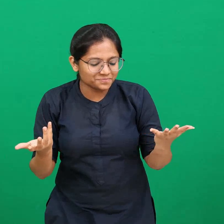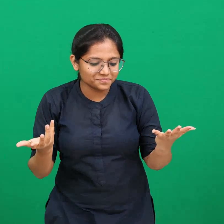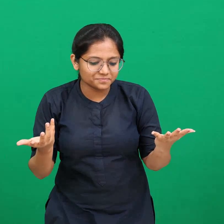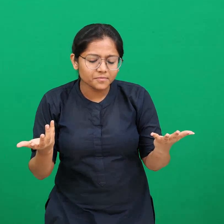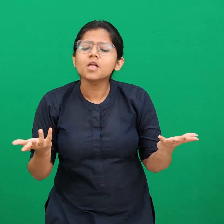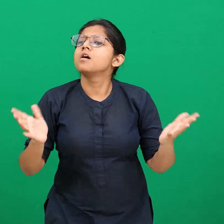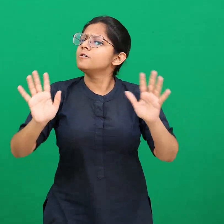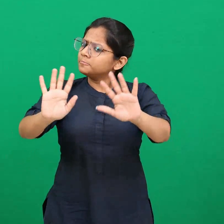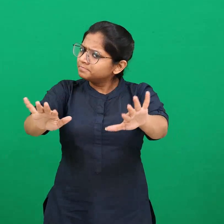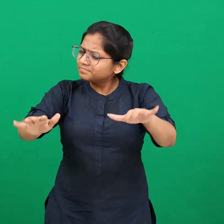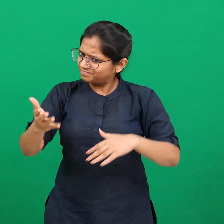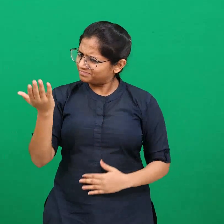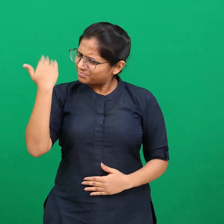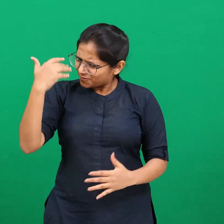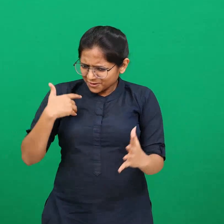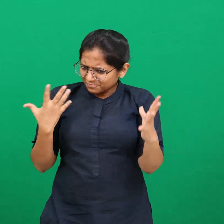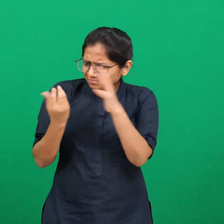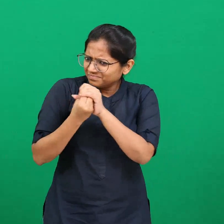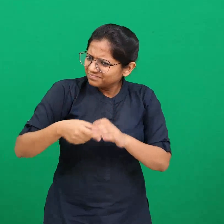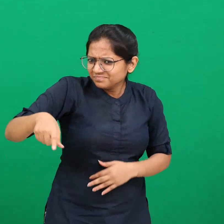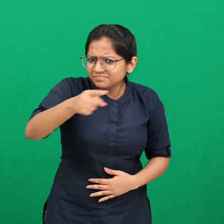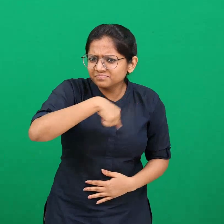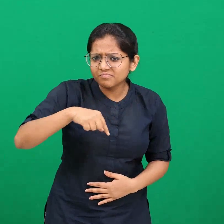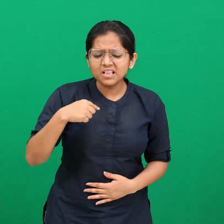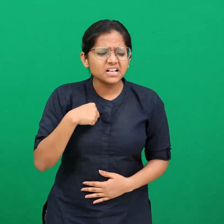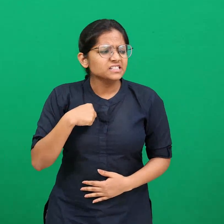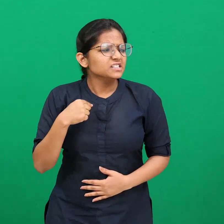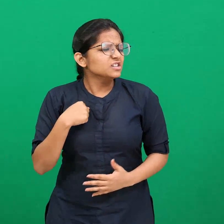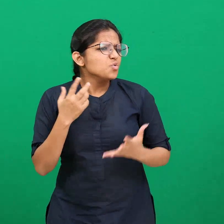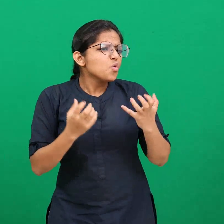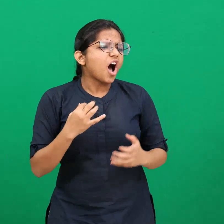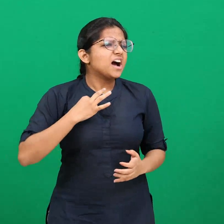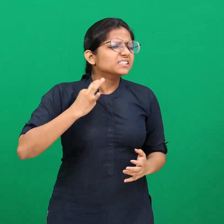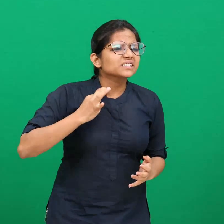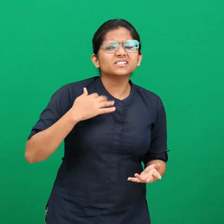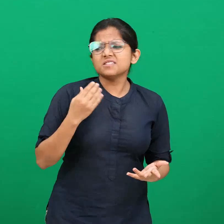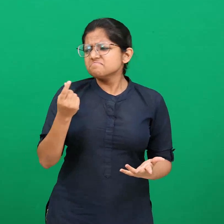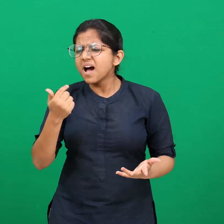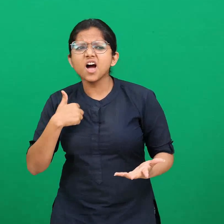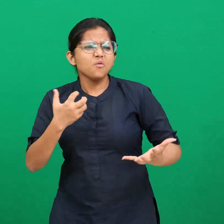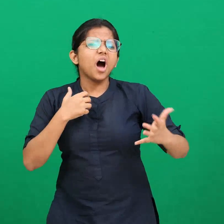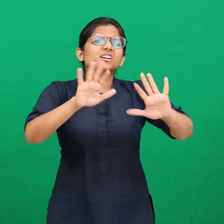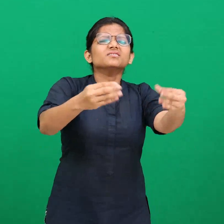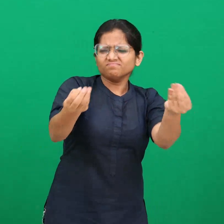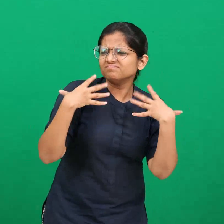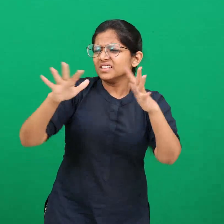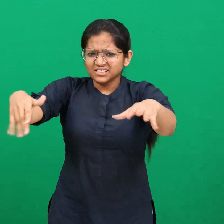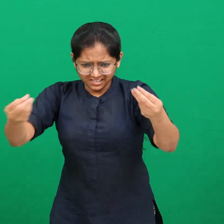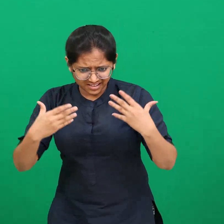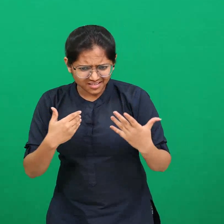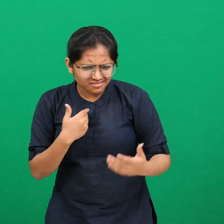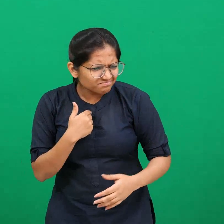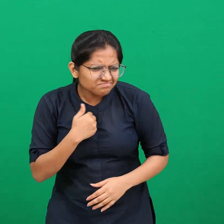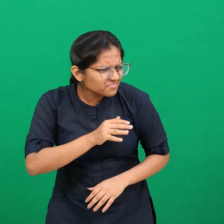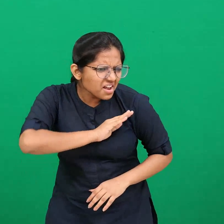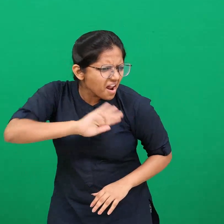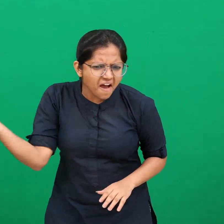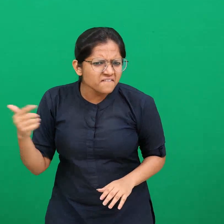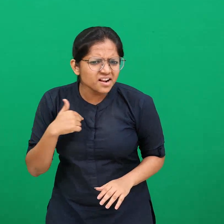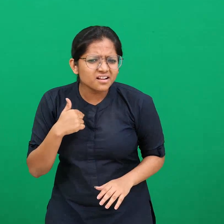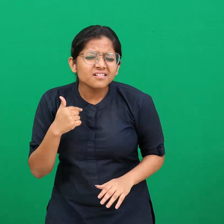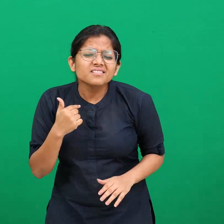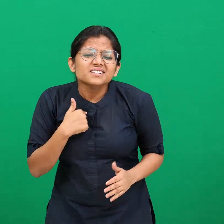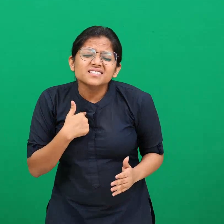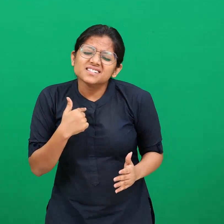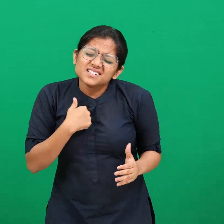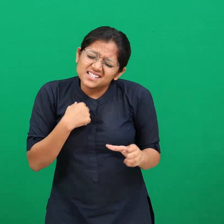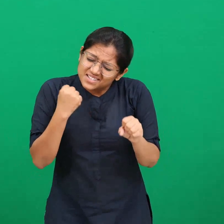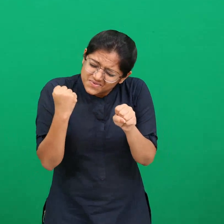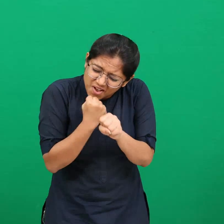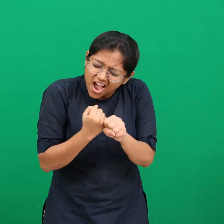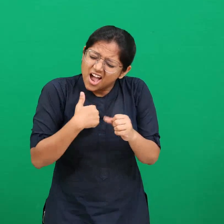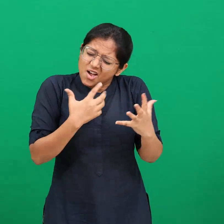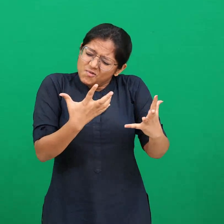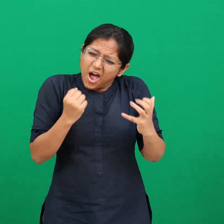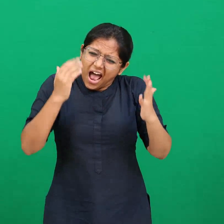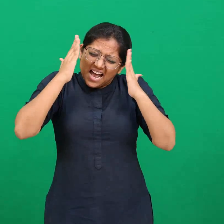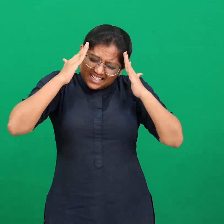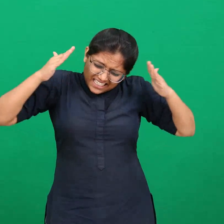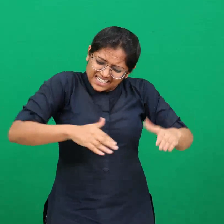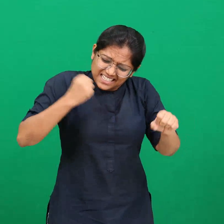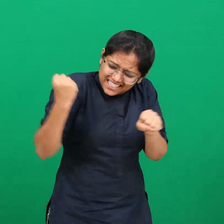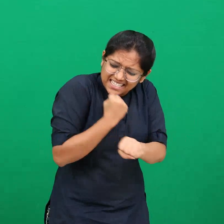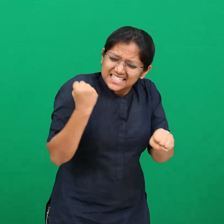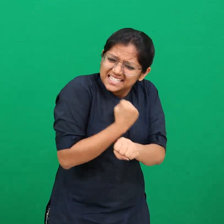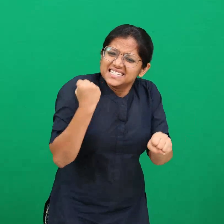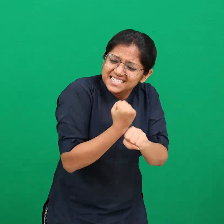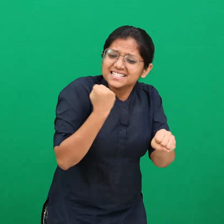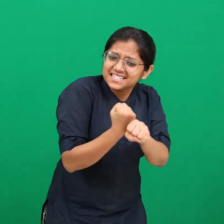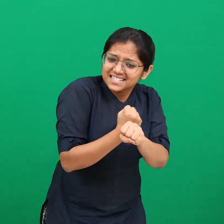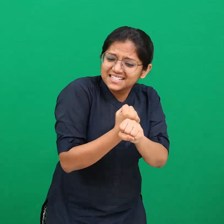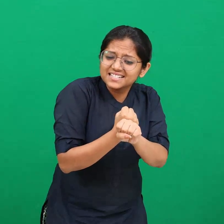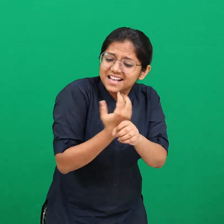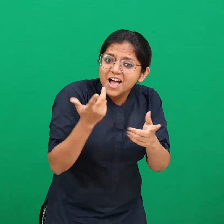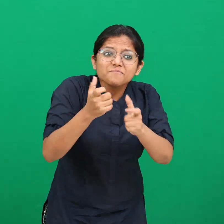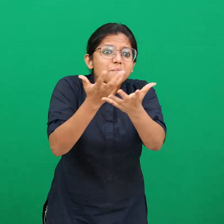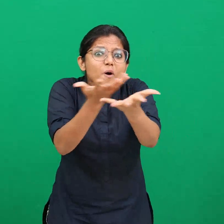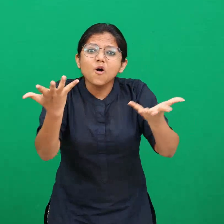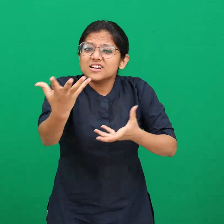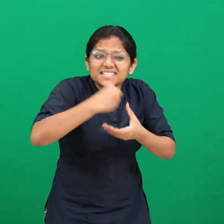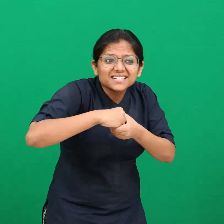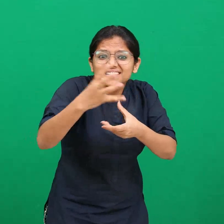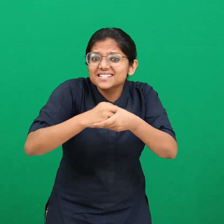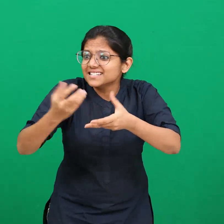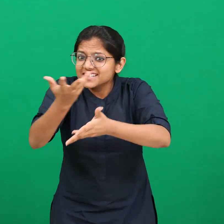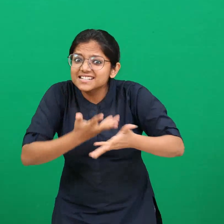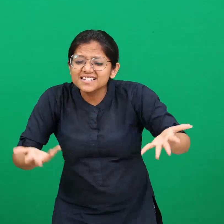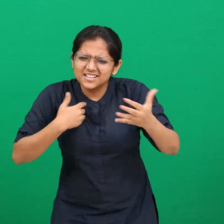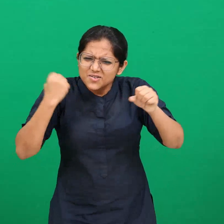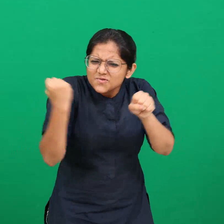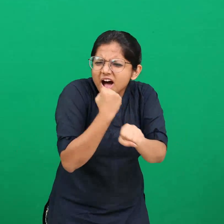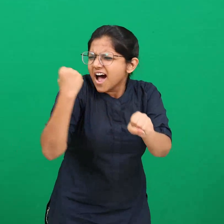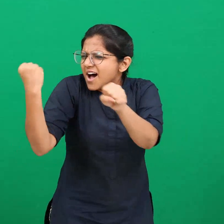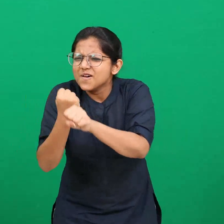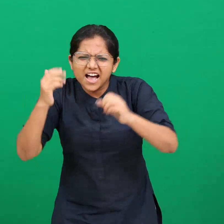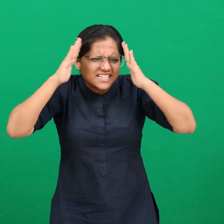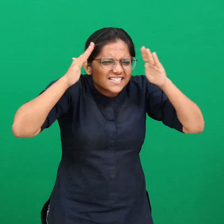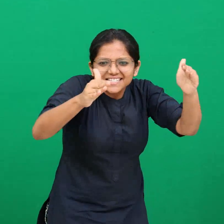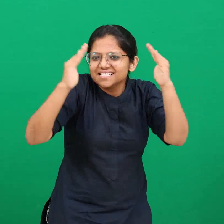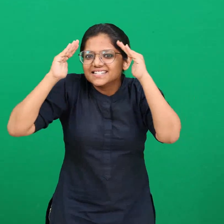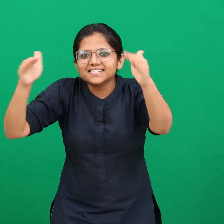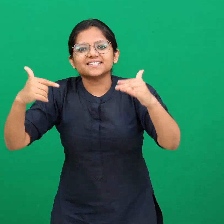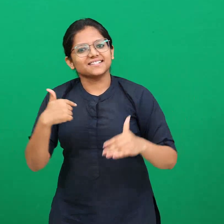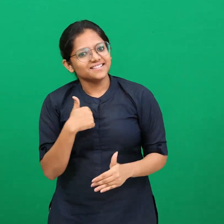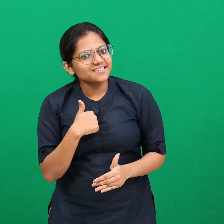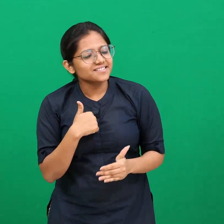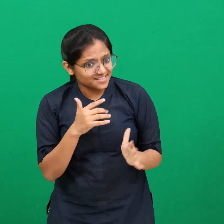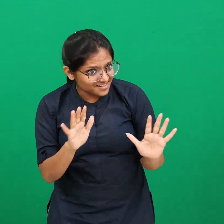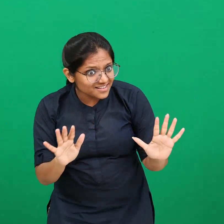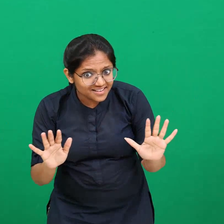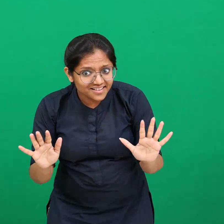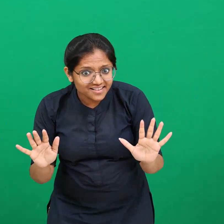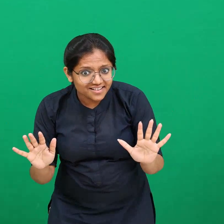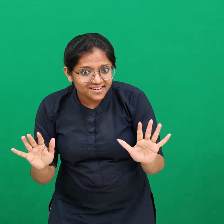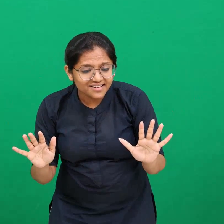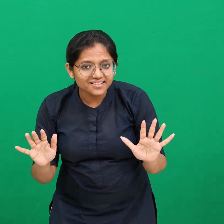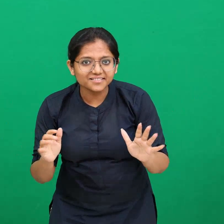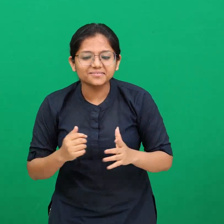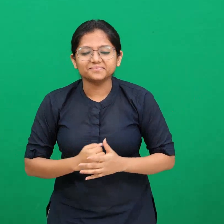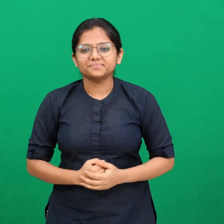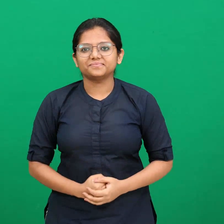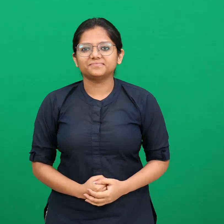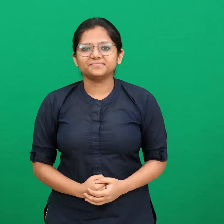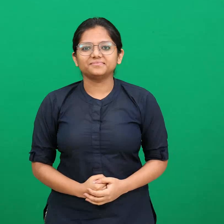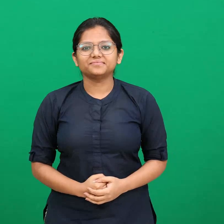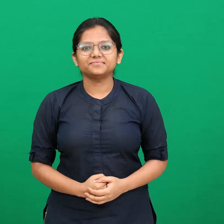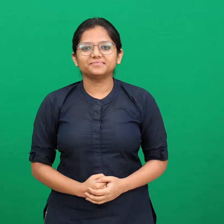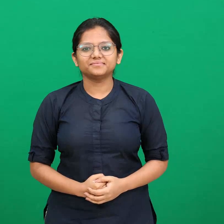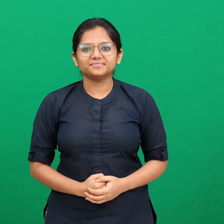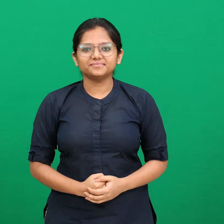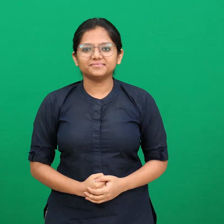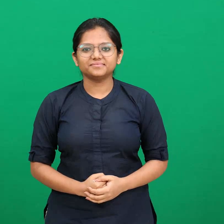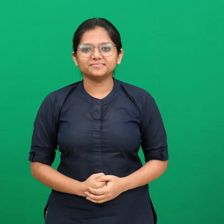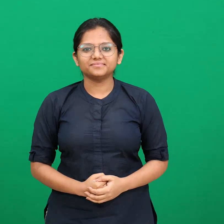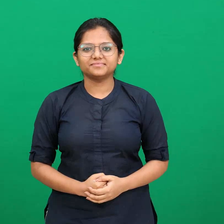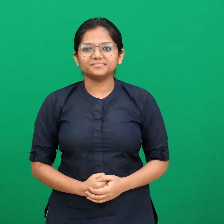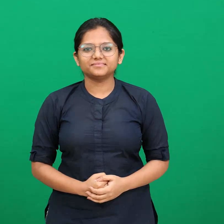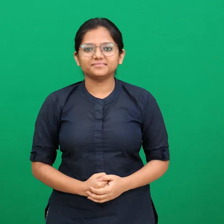You yourselves know that these hands of mine have ministered to my own needs and those of my companions.